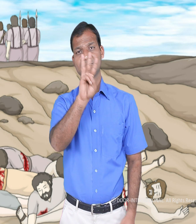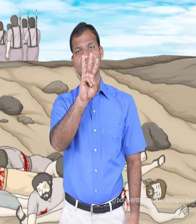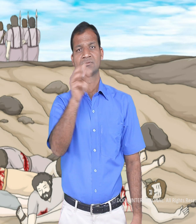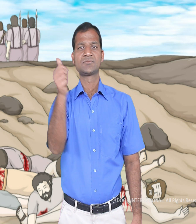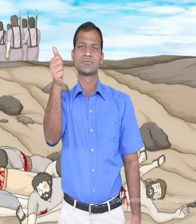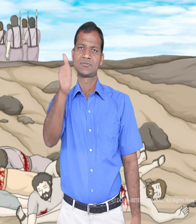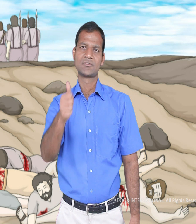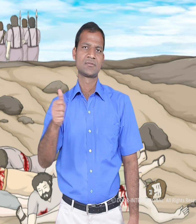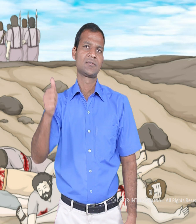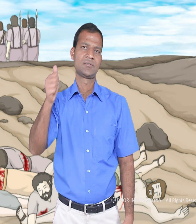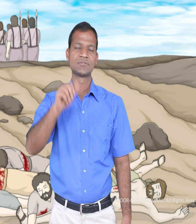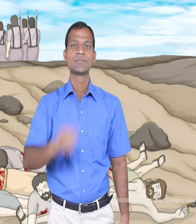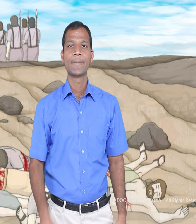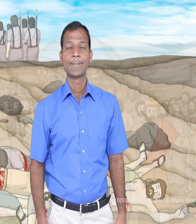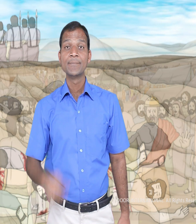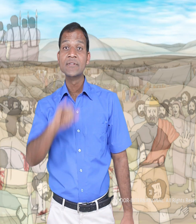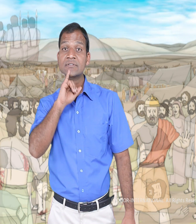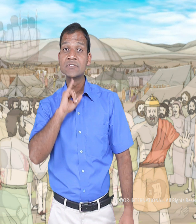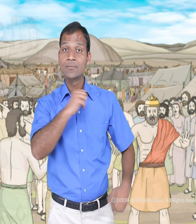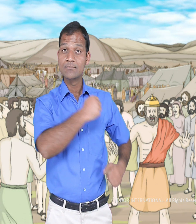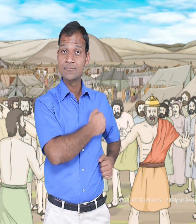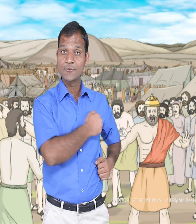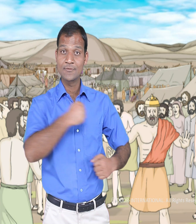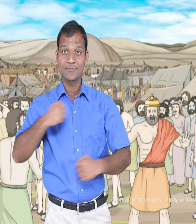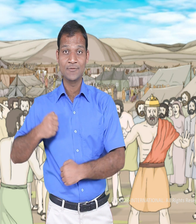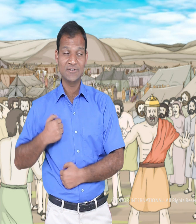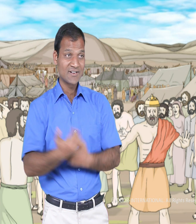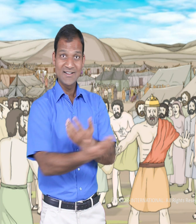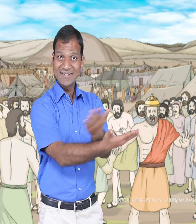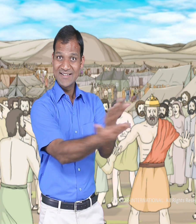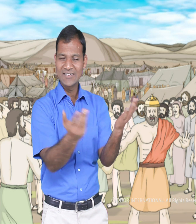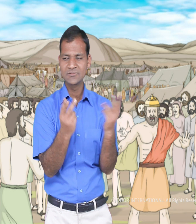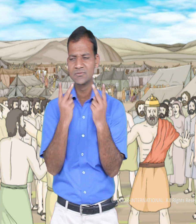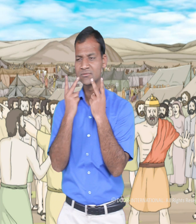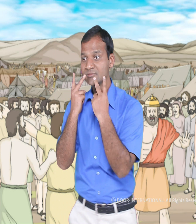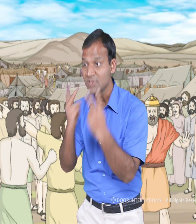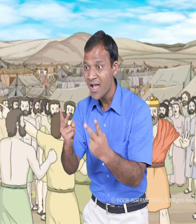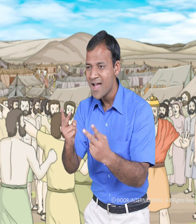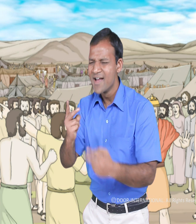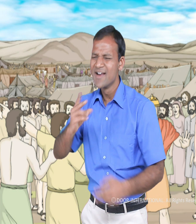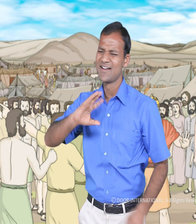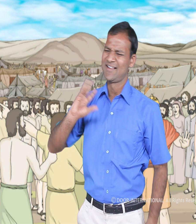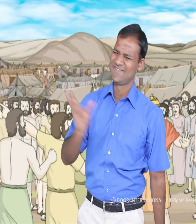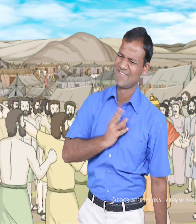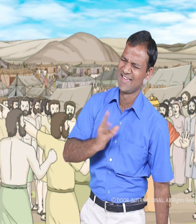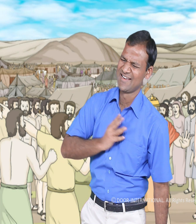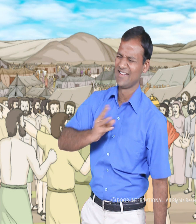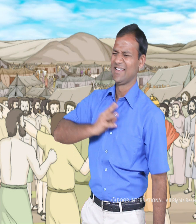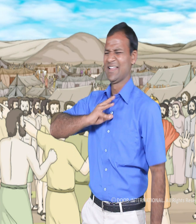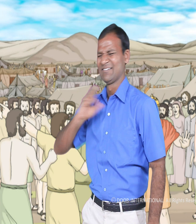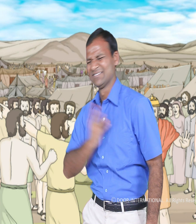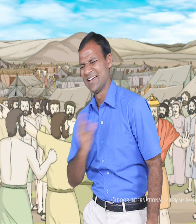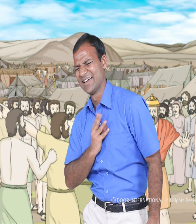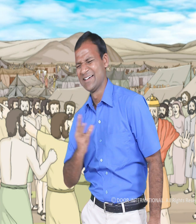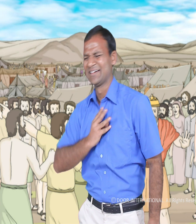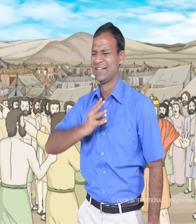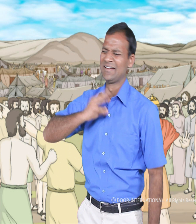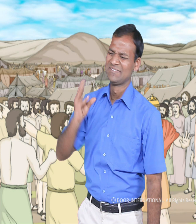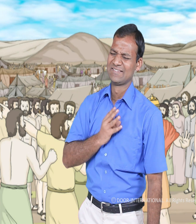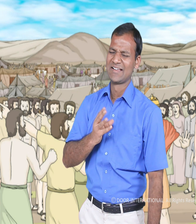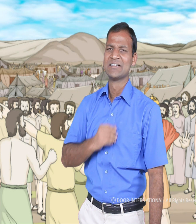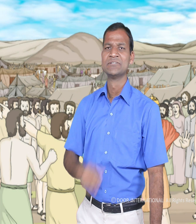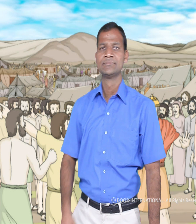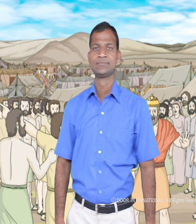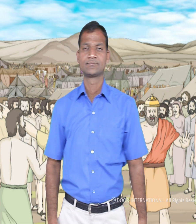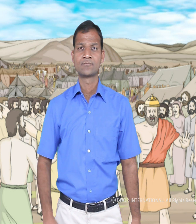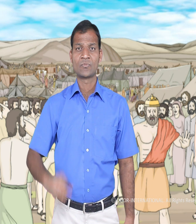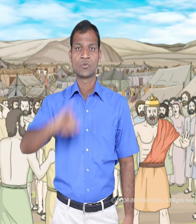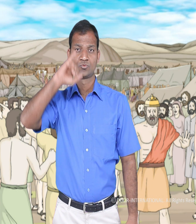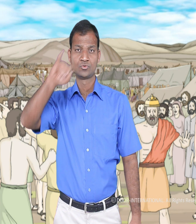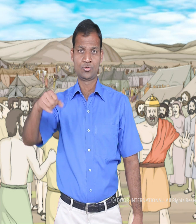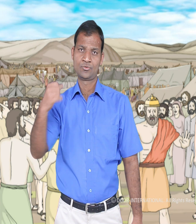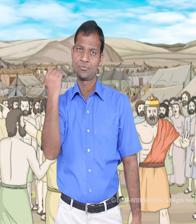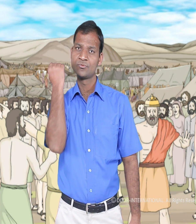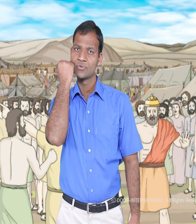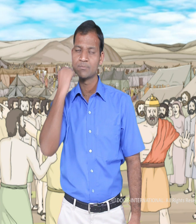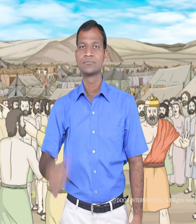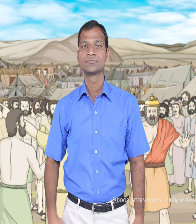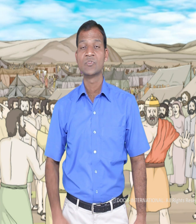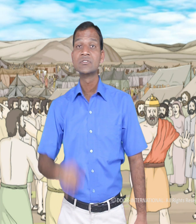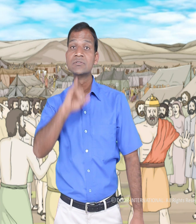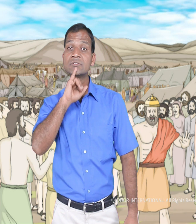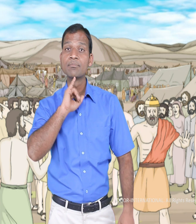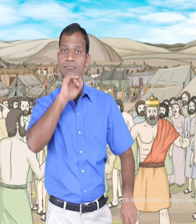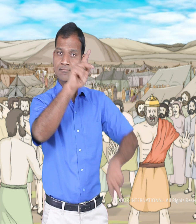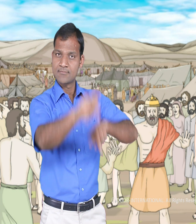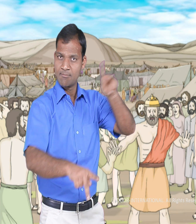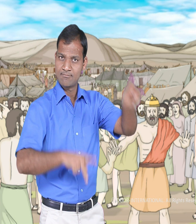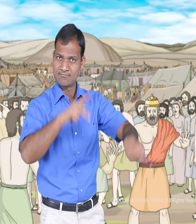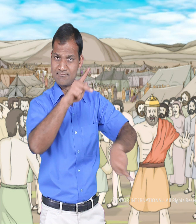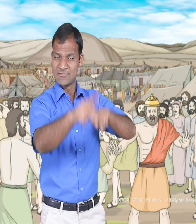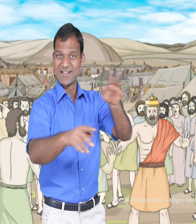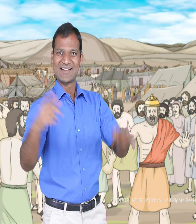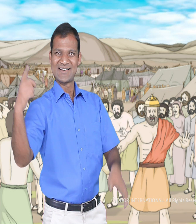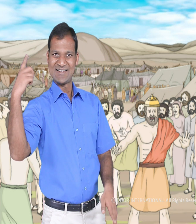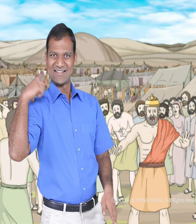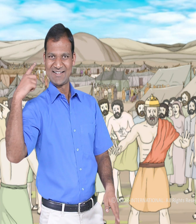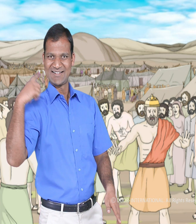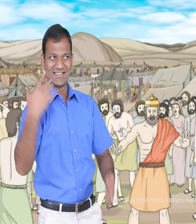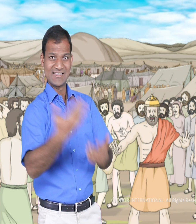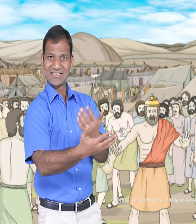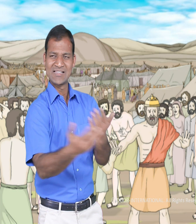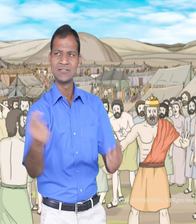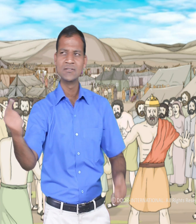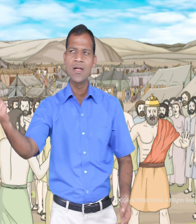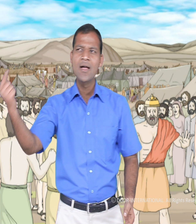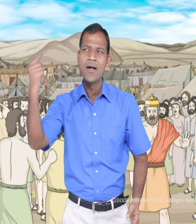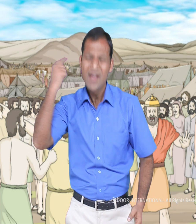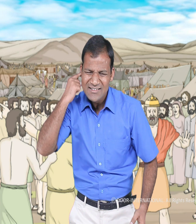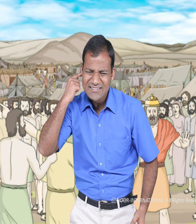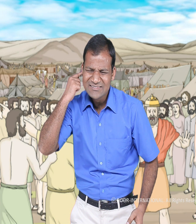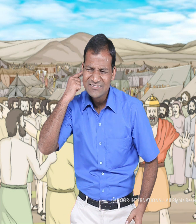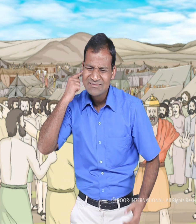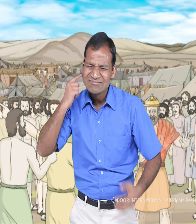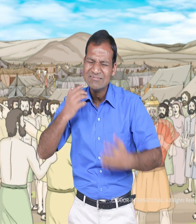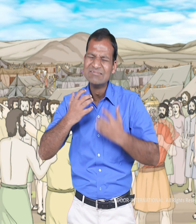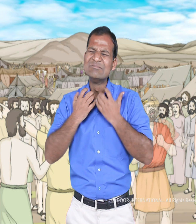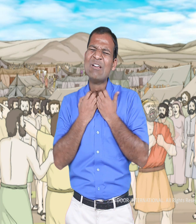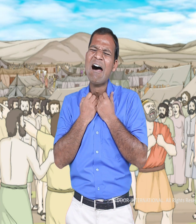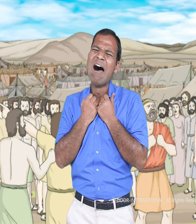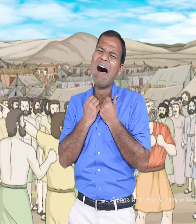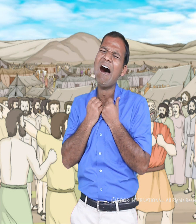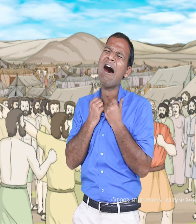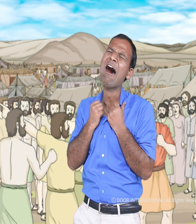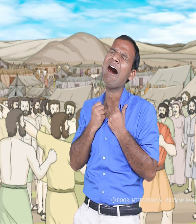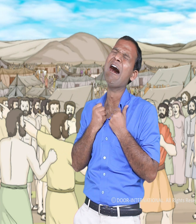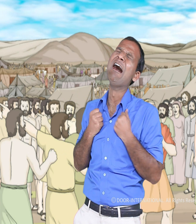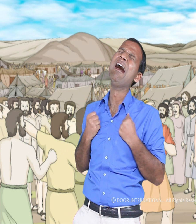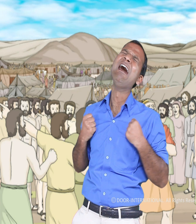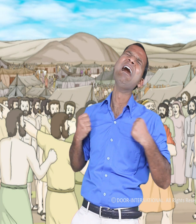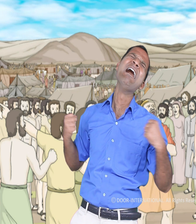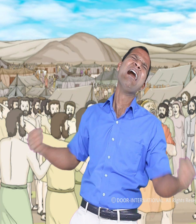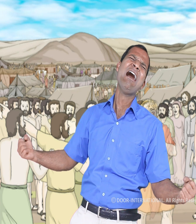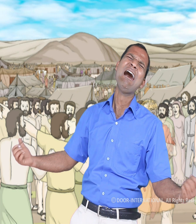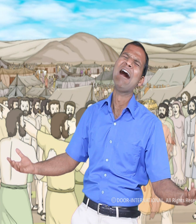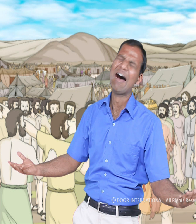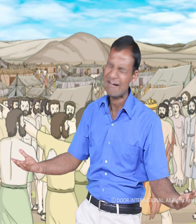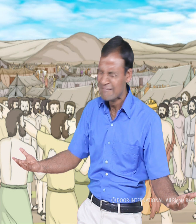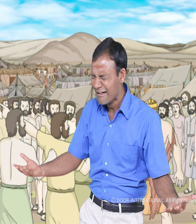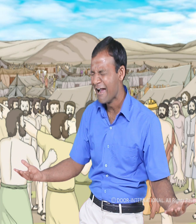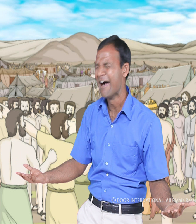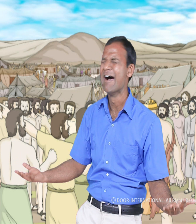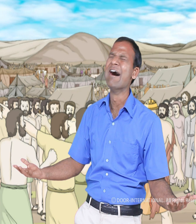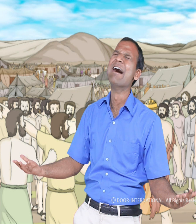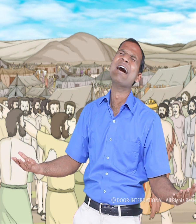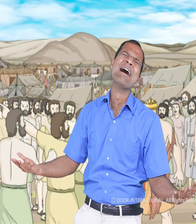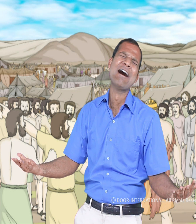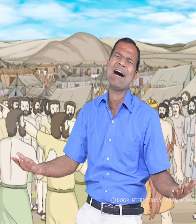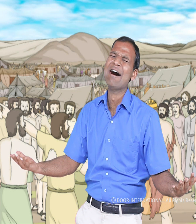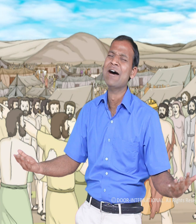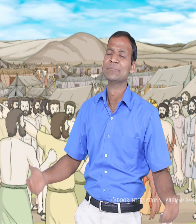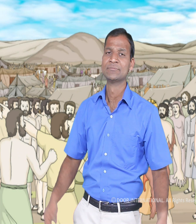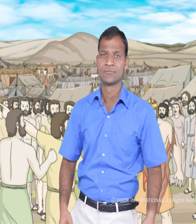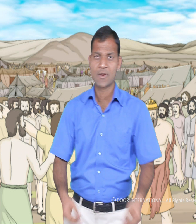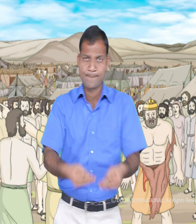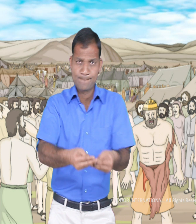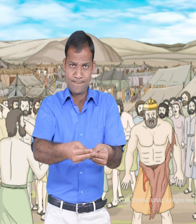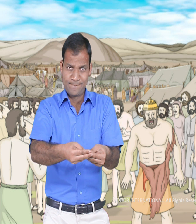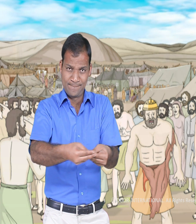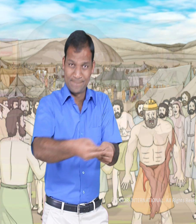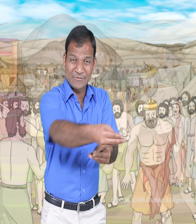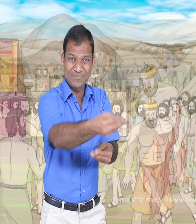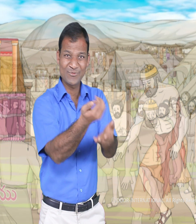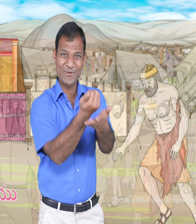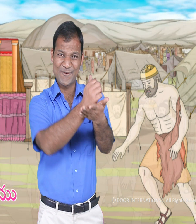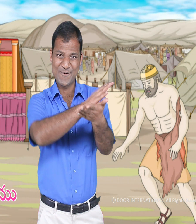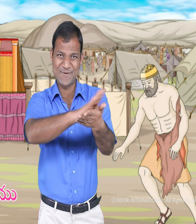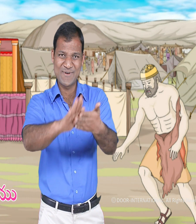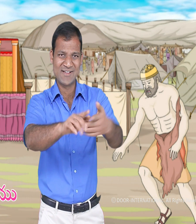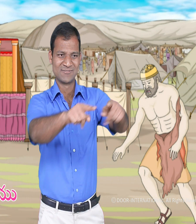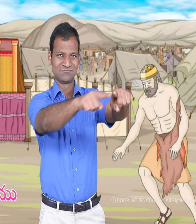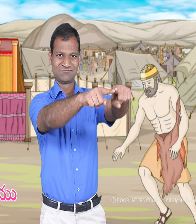So the hearts of the people melted and became like water.